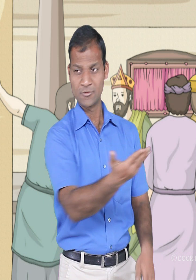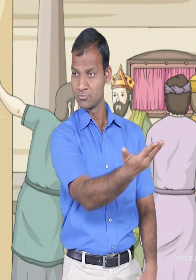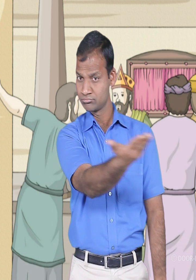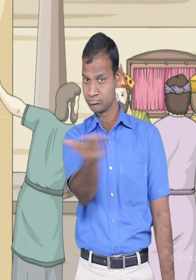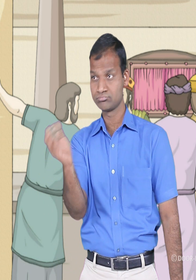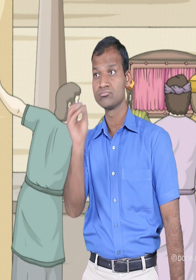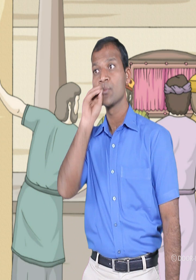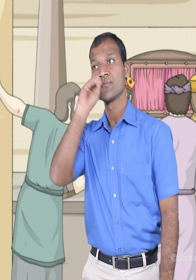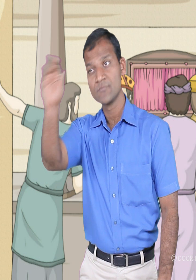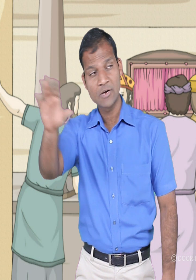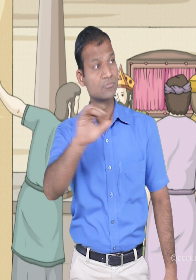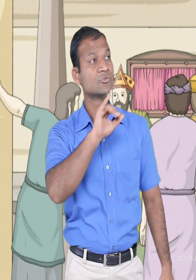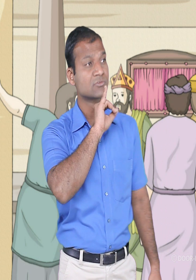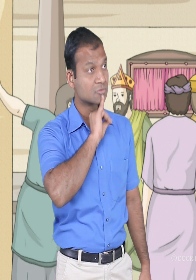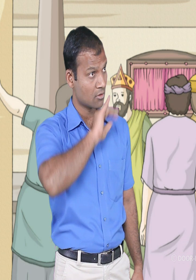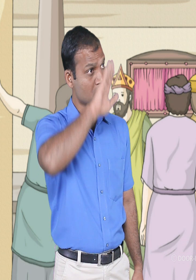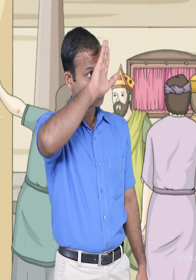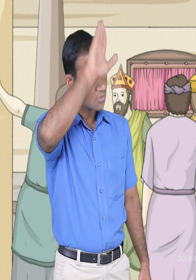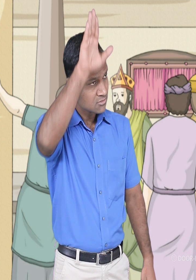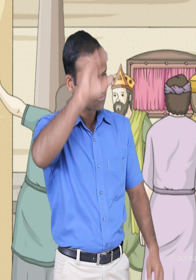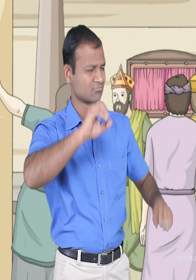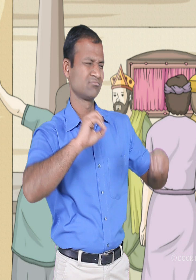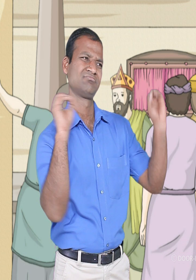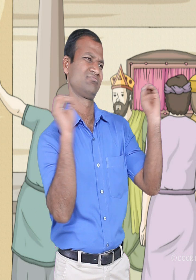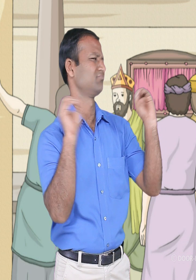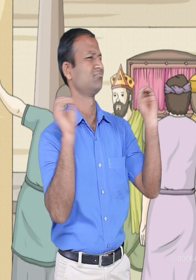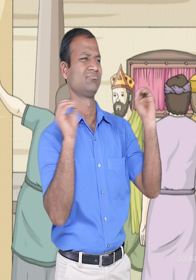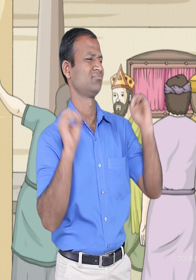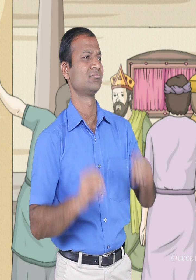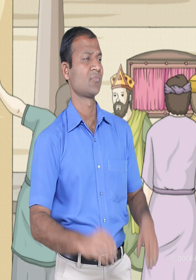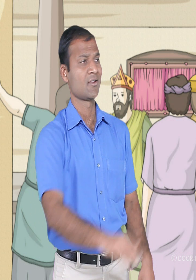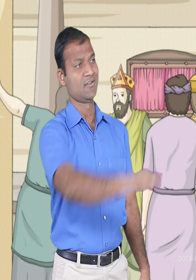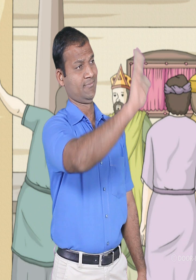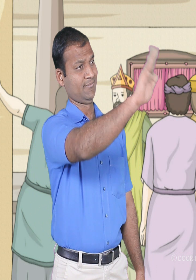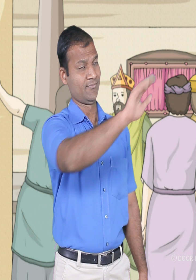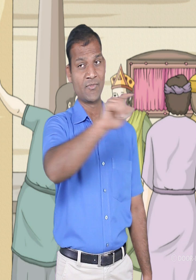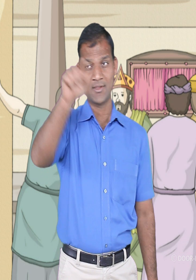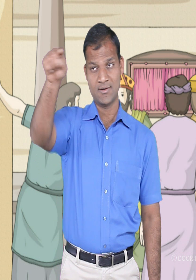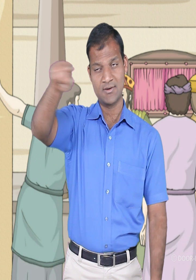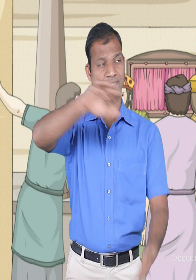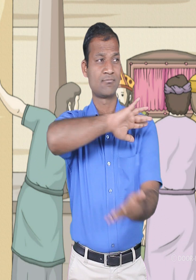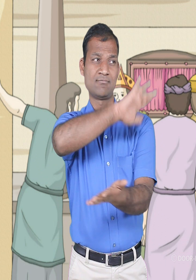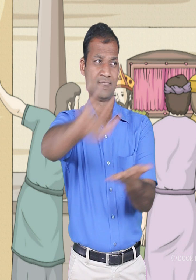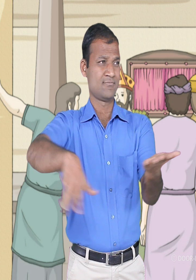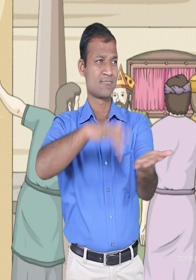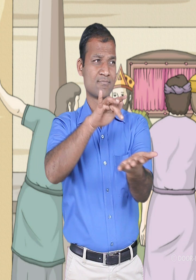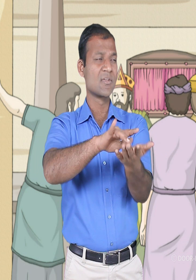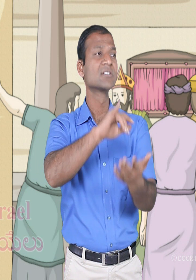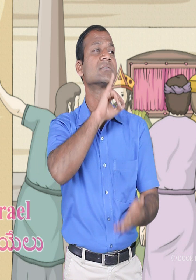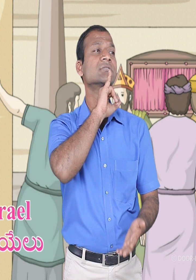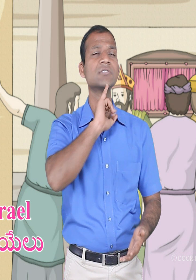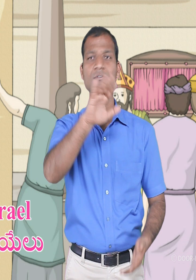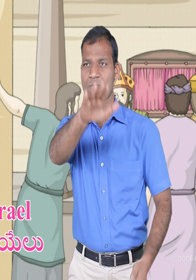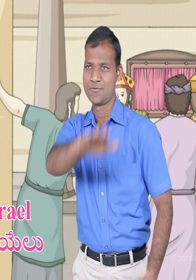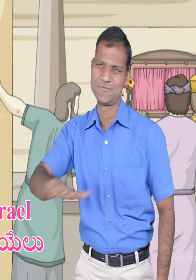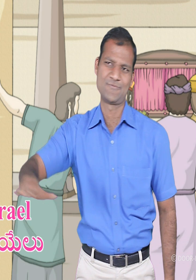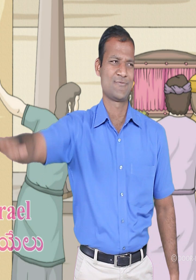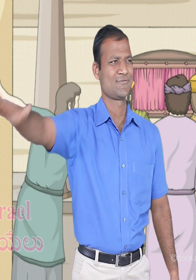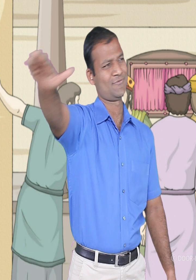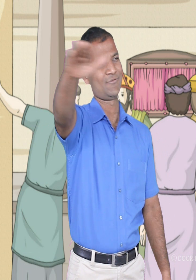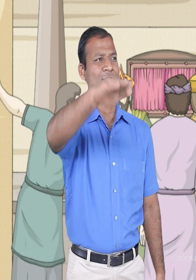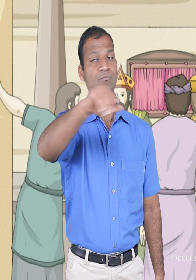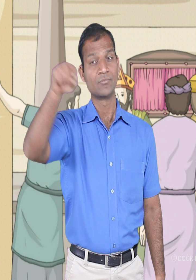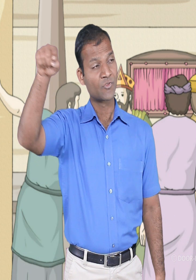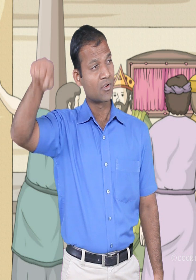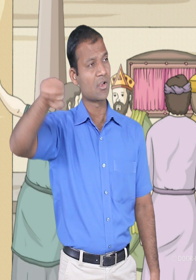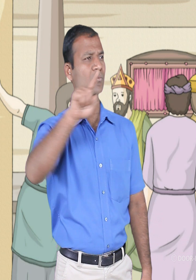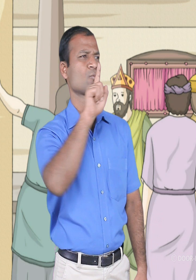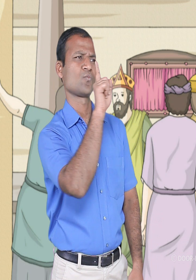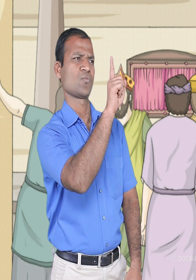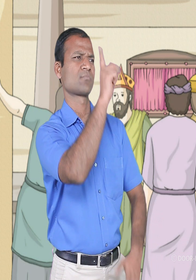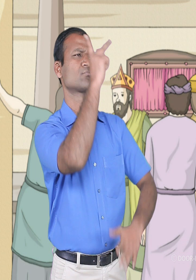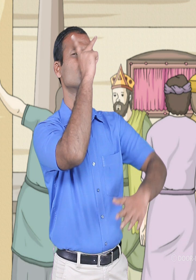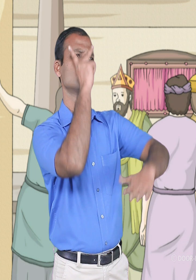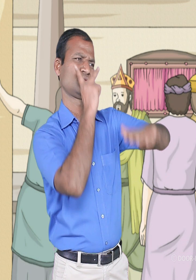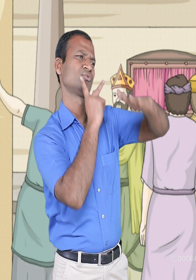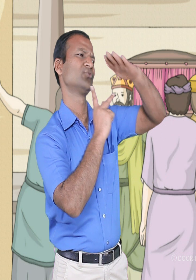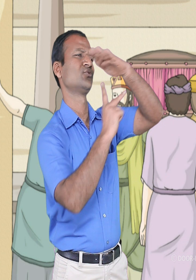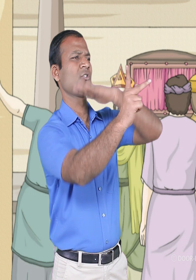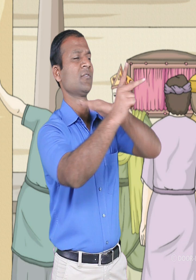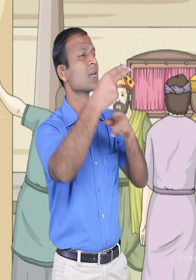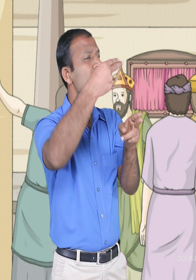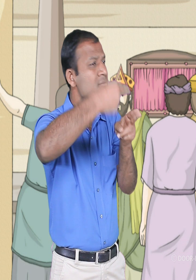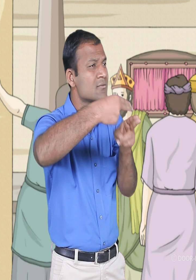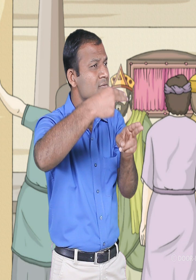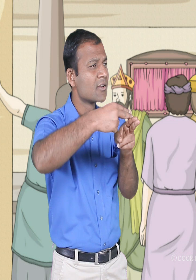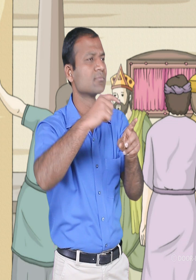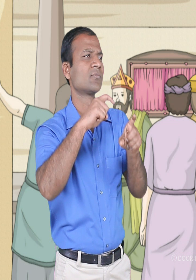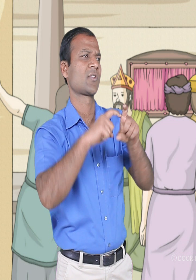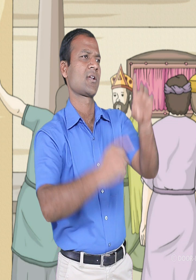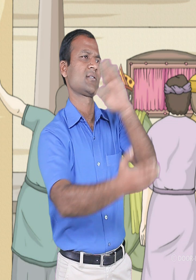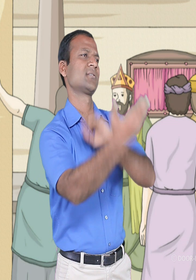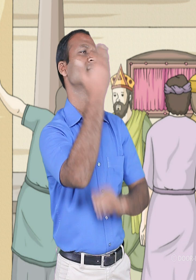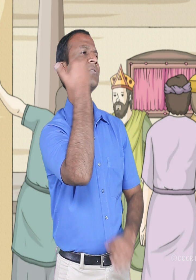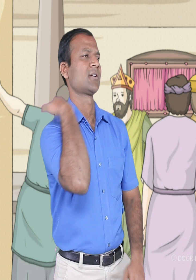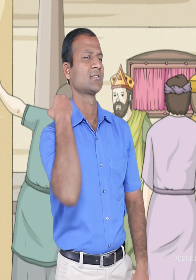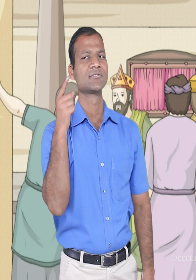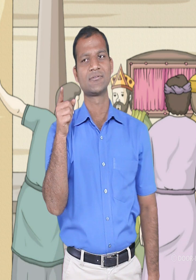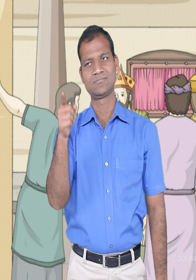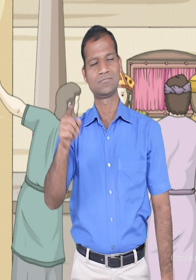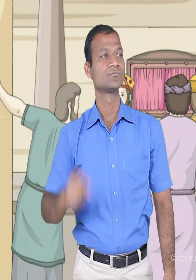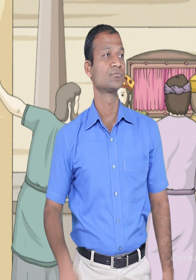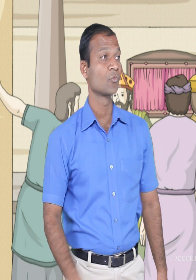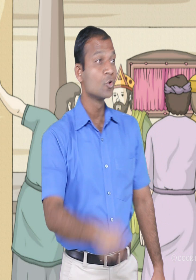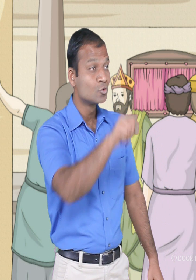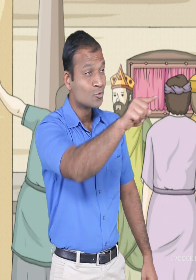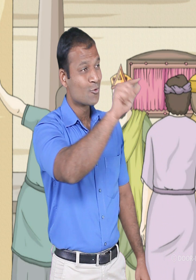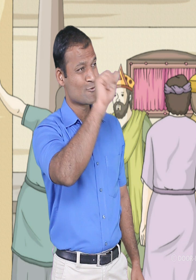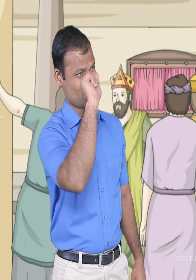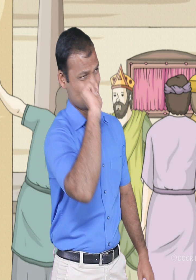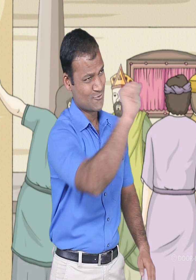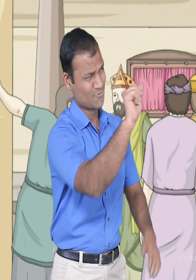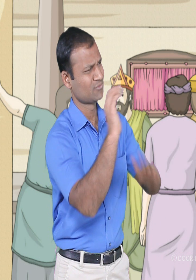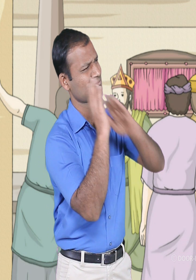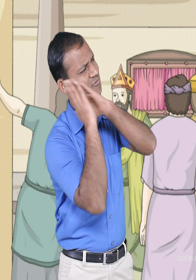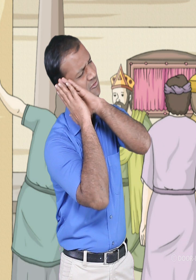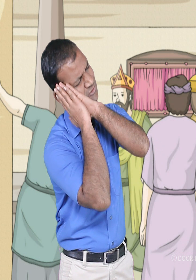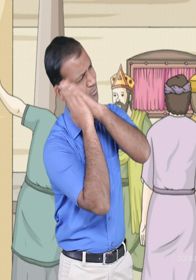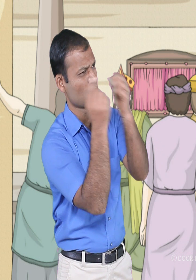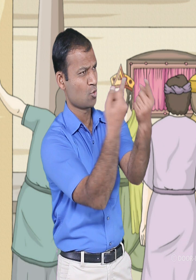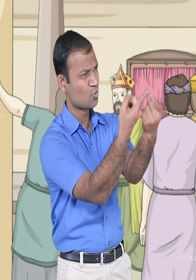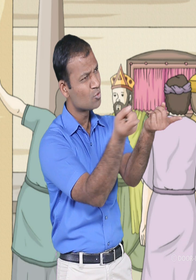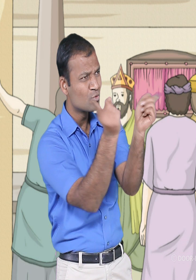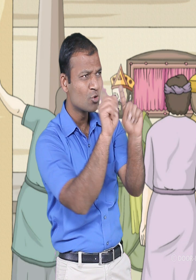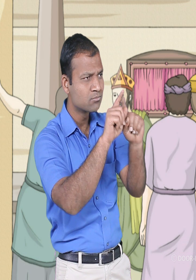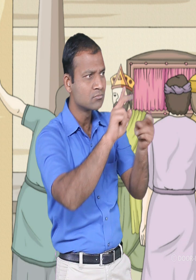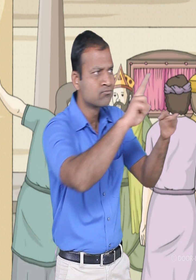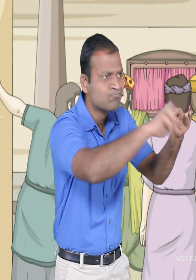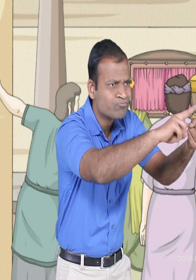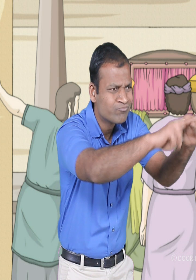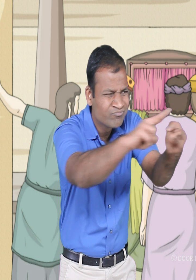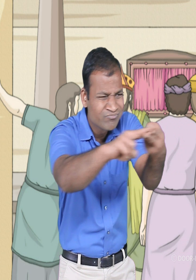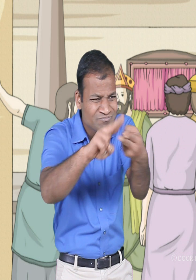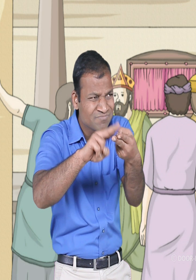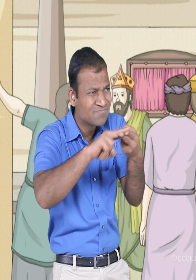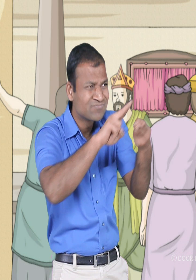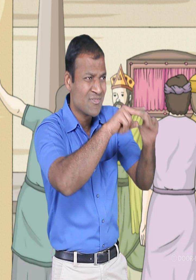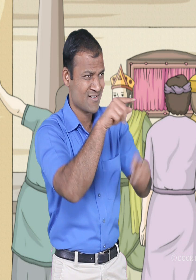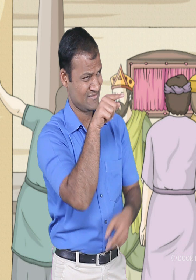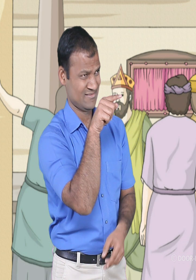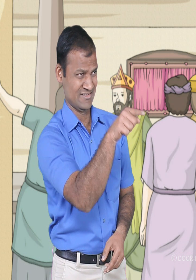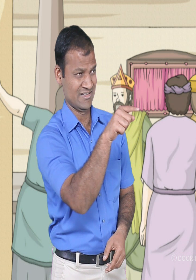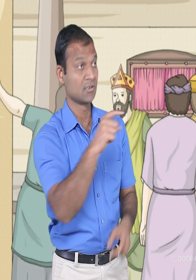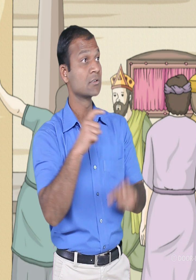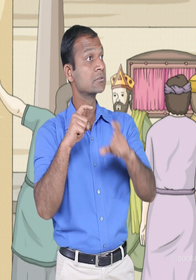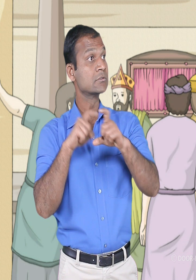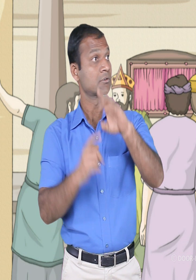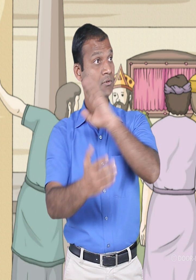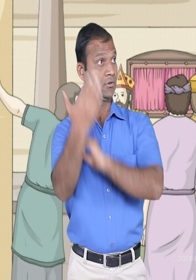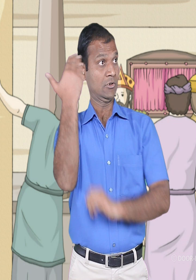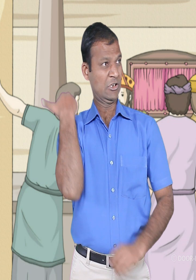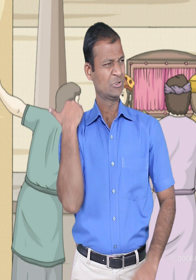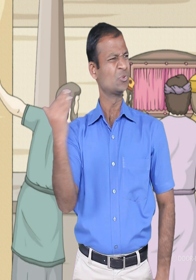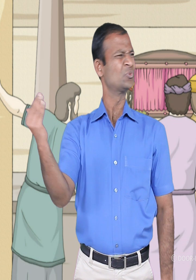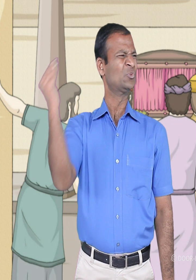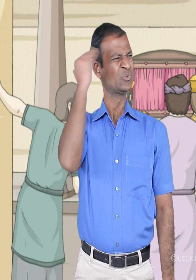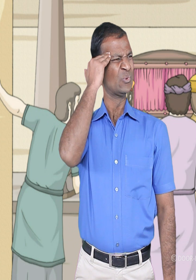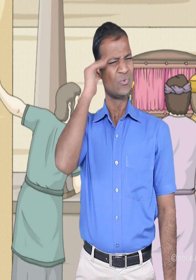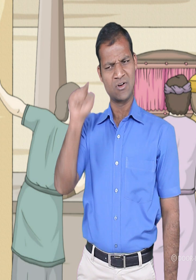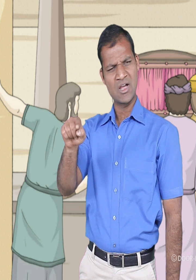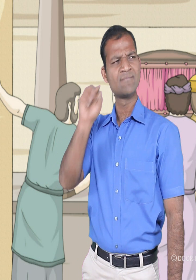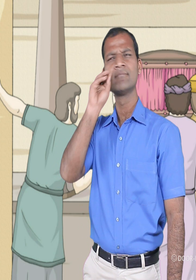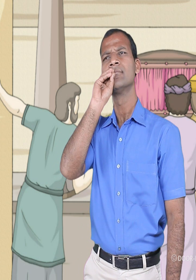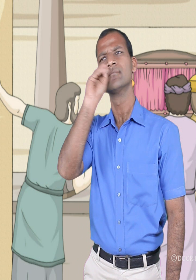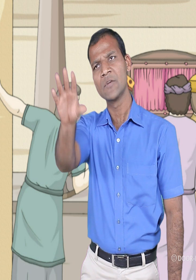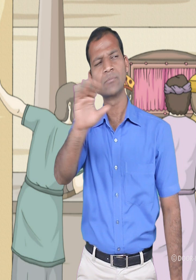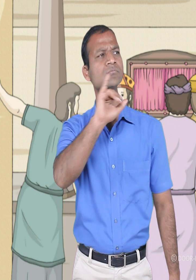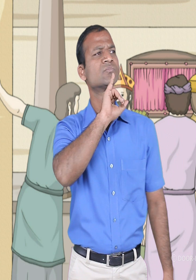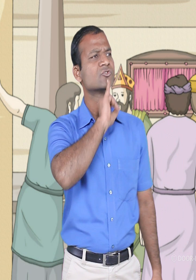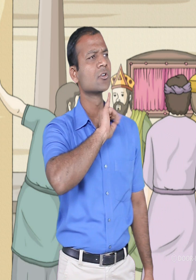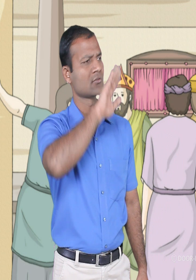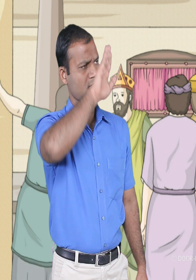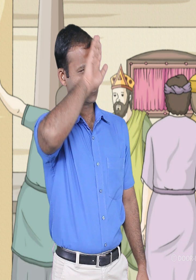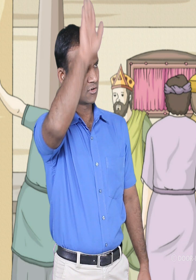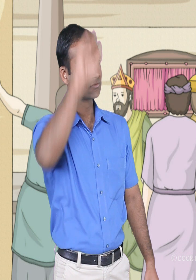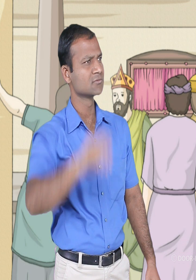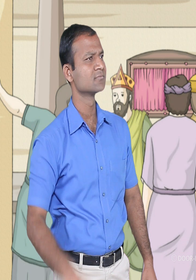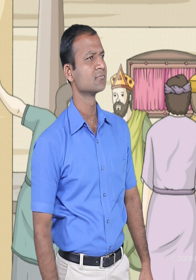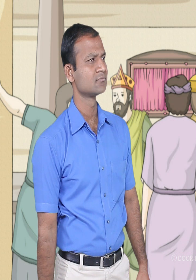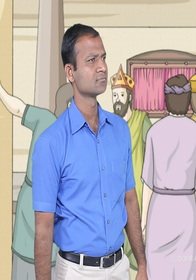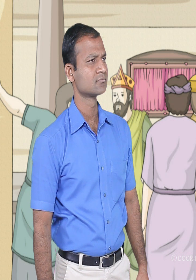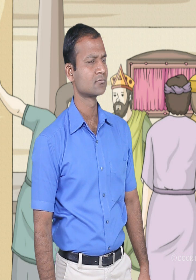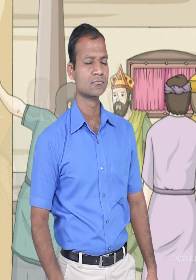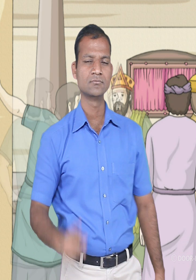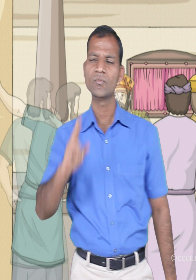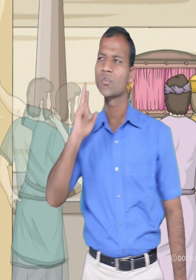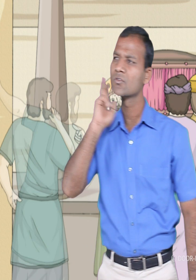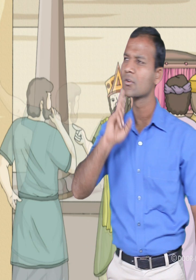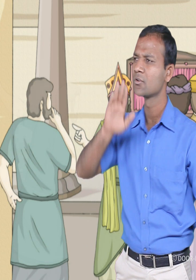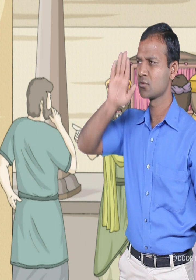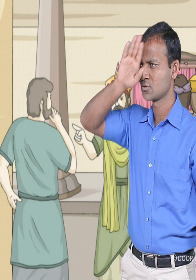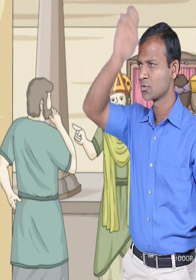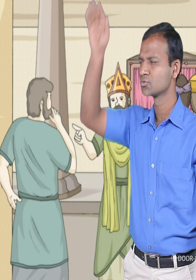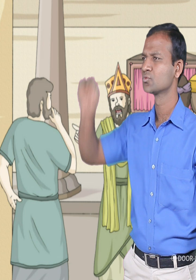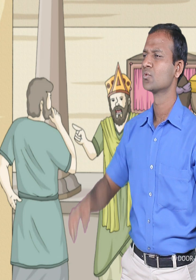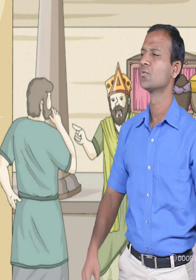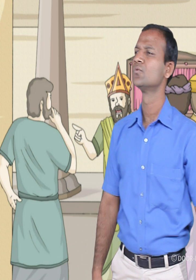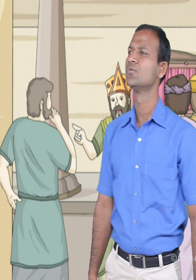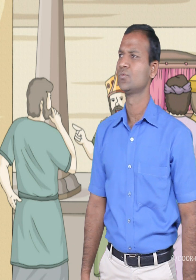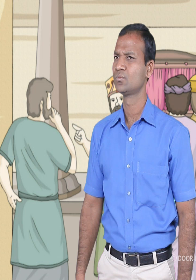For Elisha, the prophet in Israel, tells the king of Israel the very words you speak in your bedroom.”